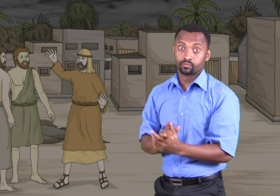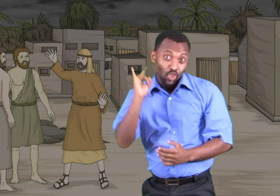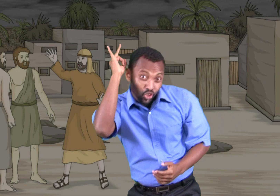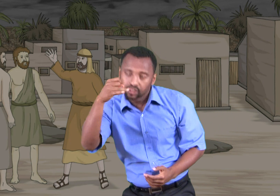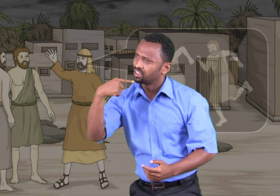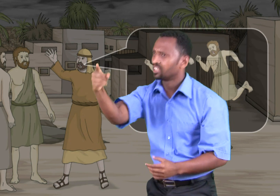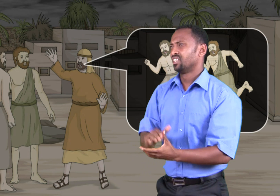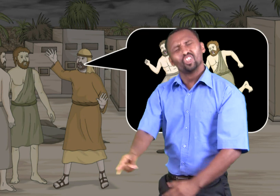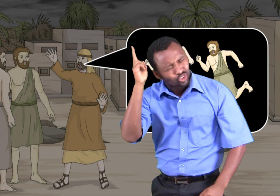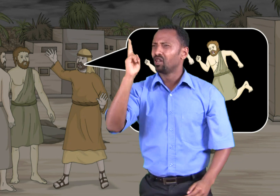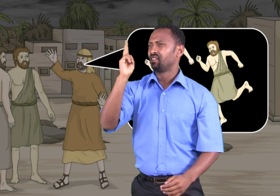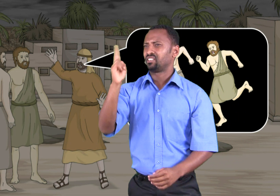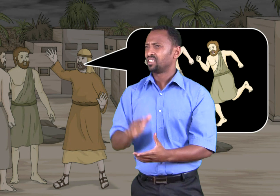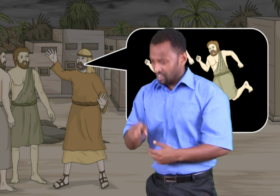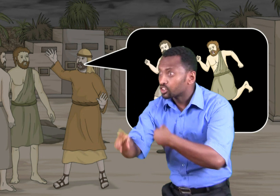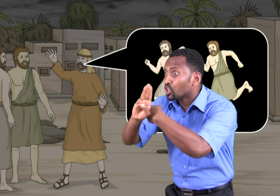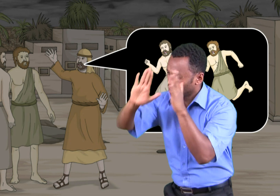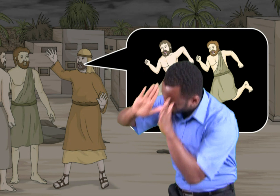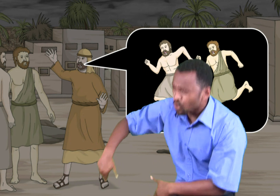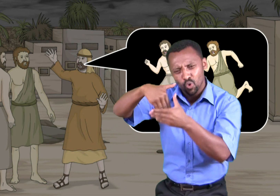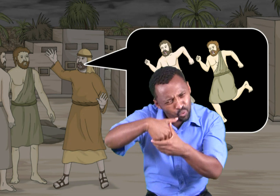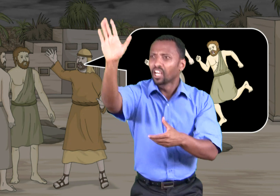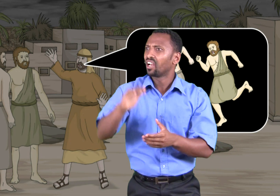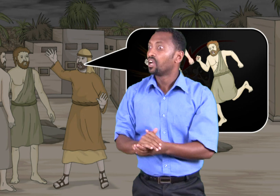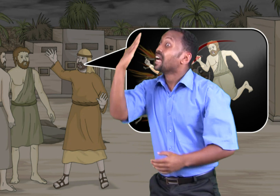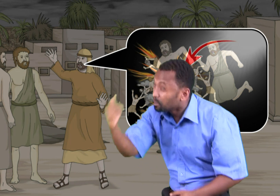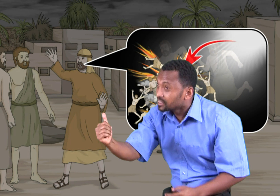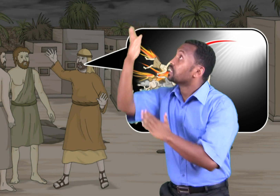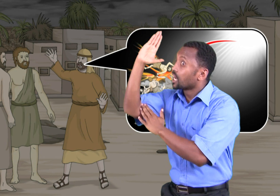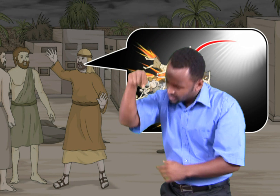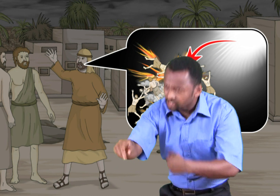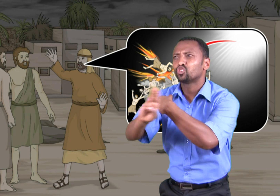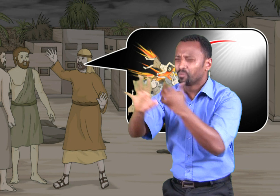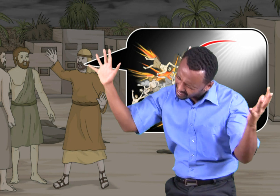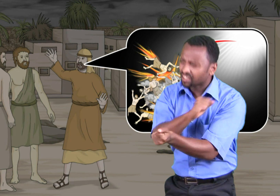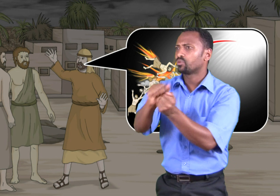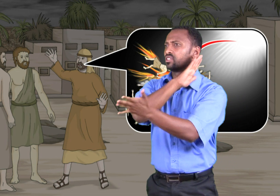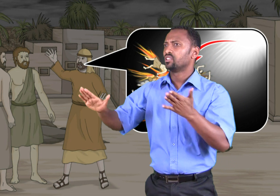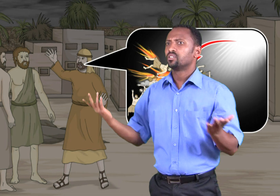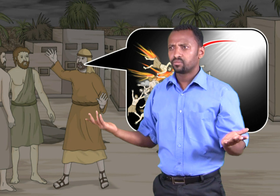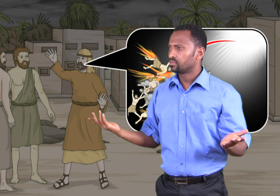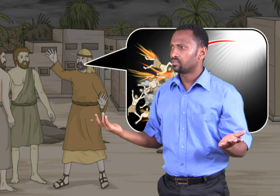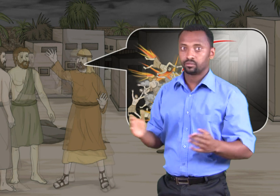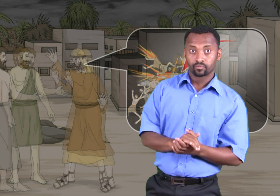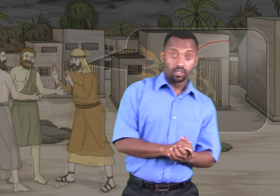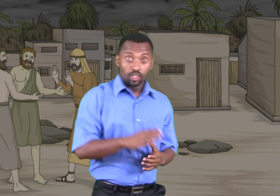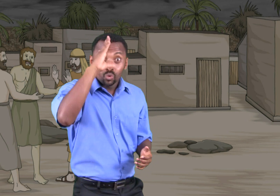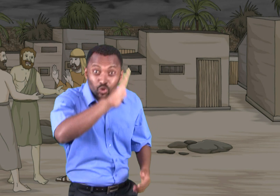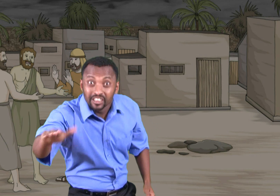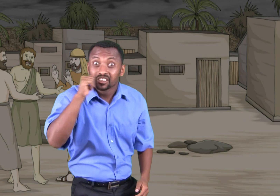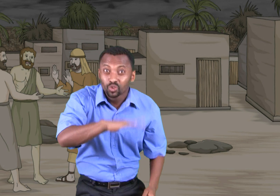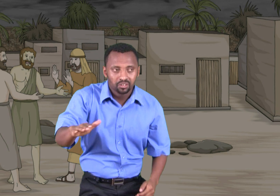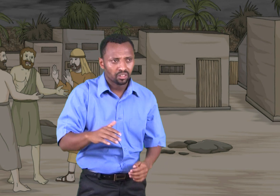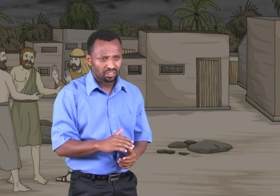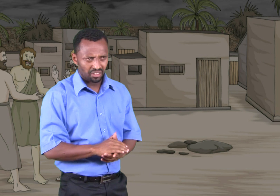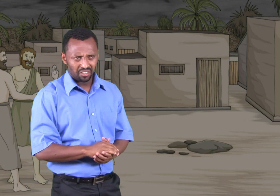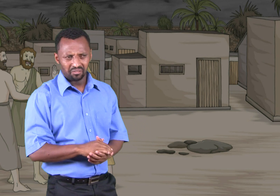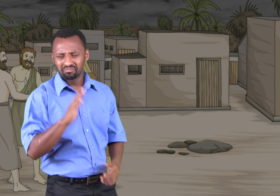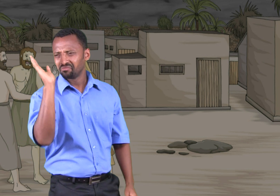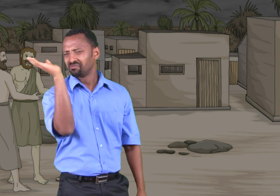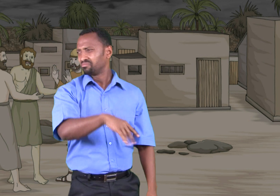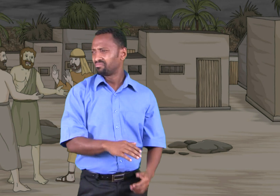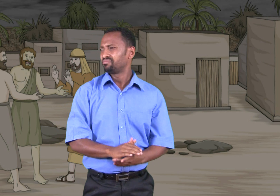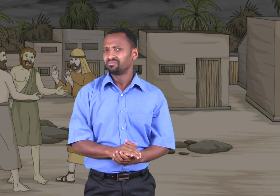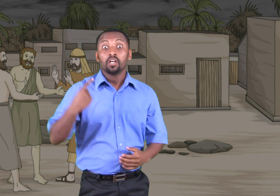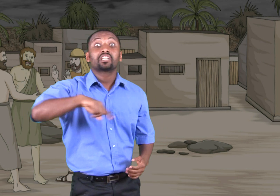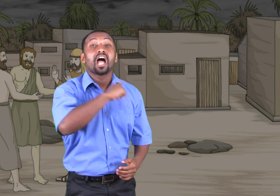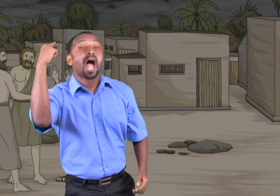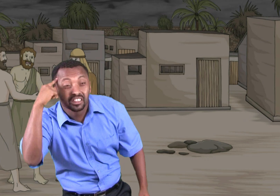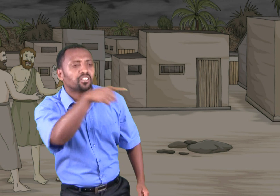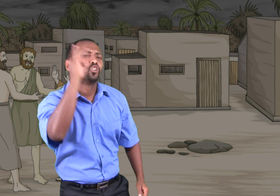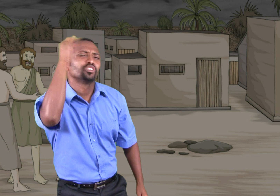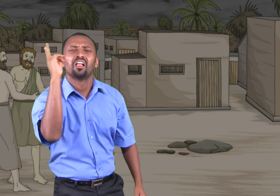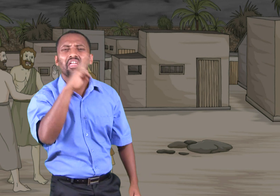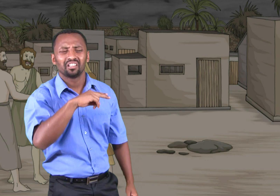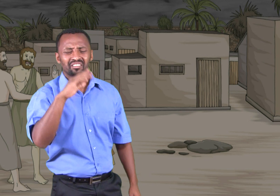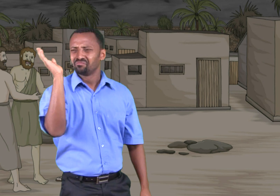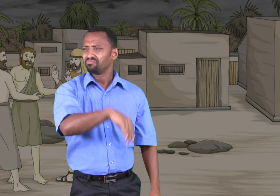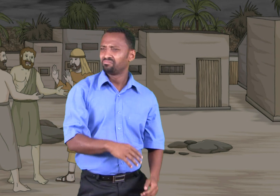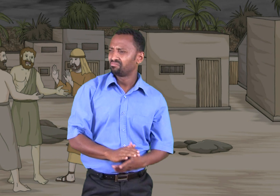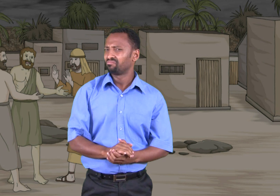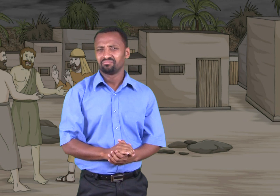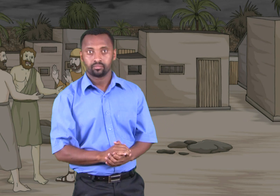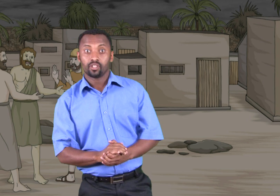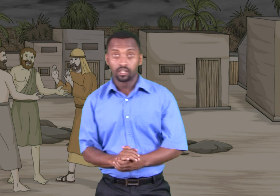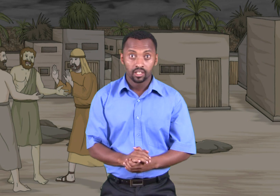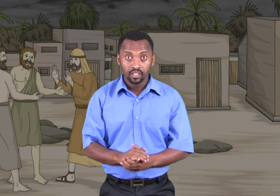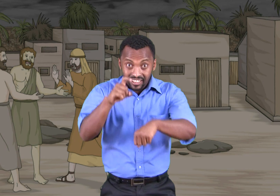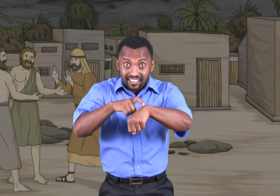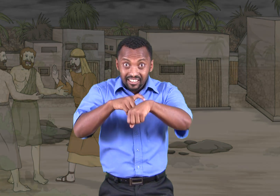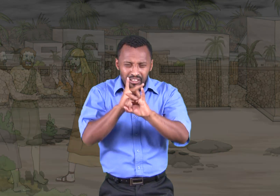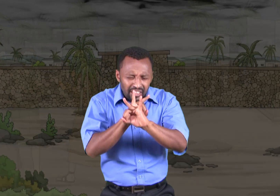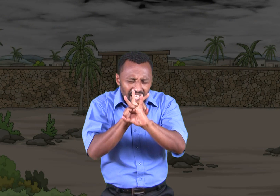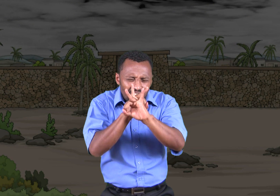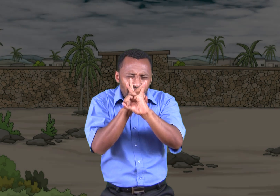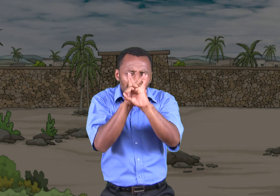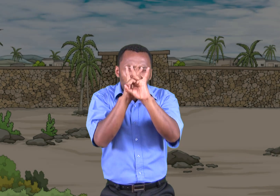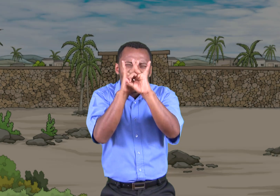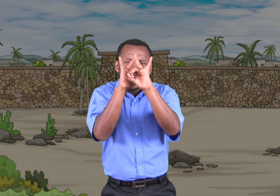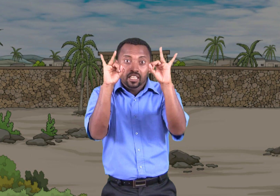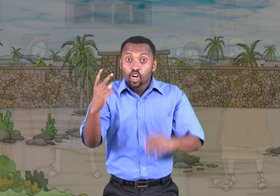“Get out of this place, for the LORD is about to destroy the city!” But his sons-in-law thought he was joking.